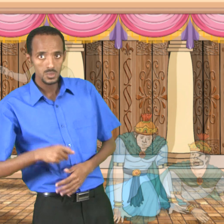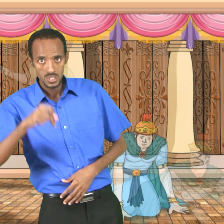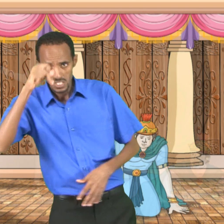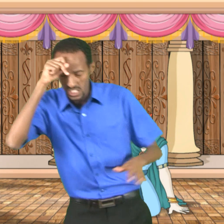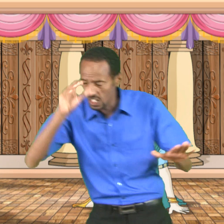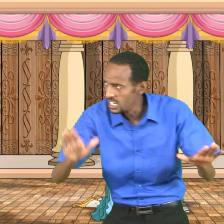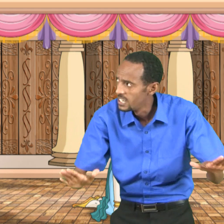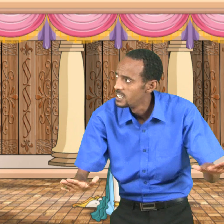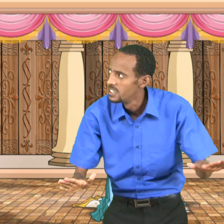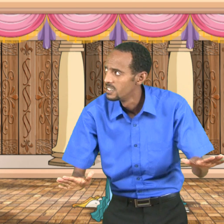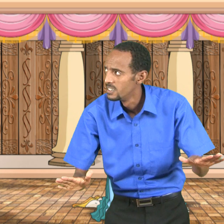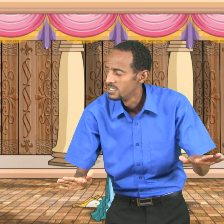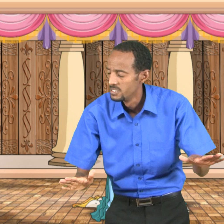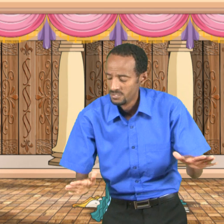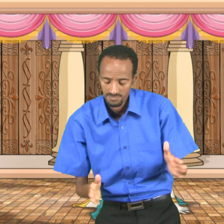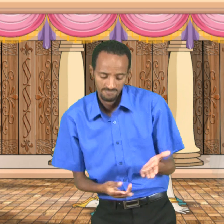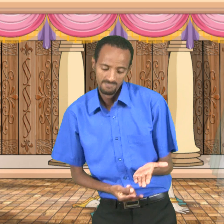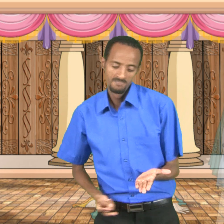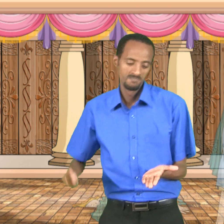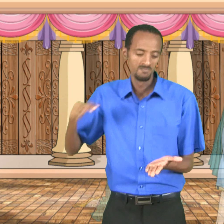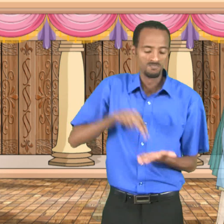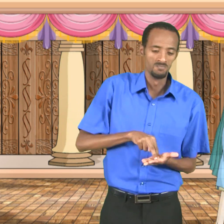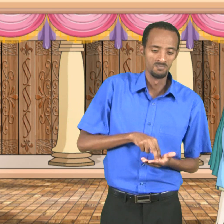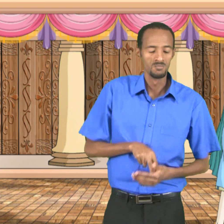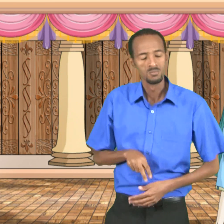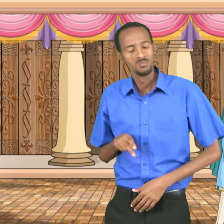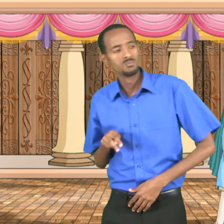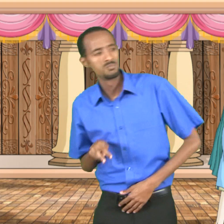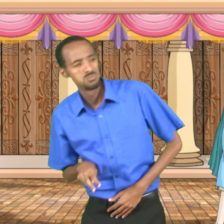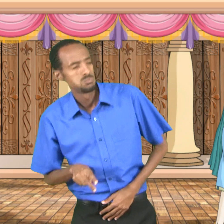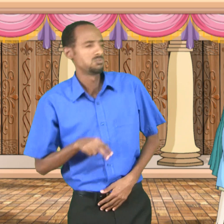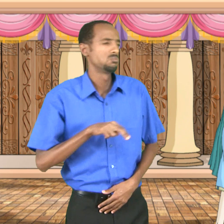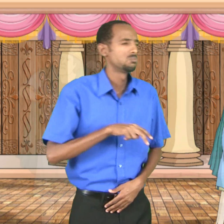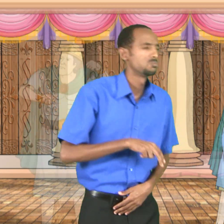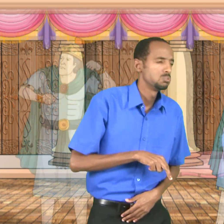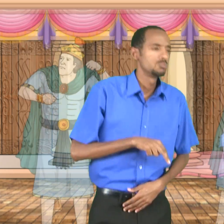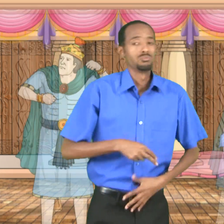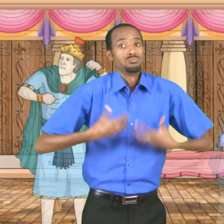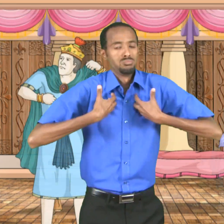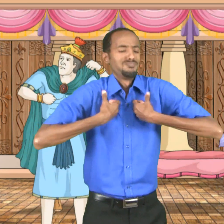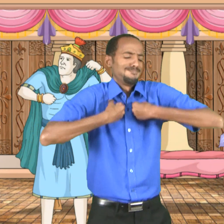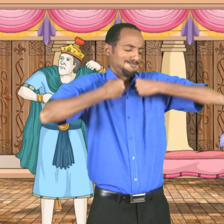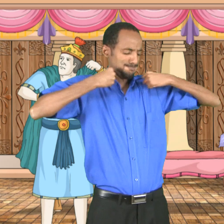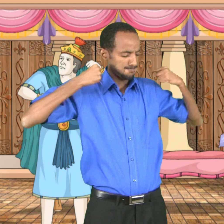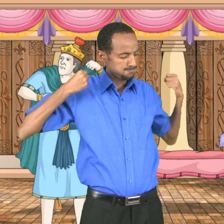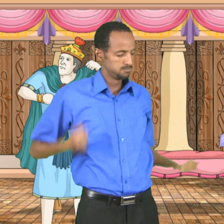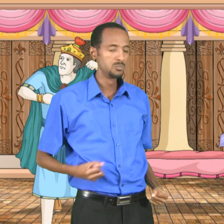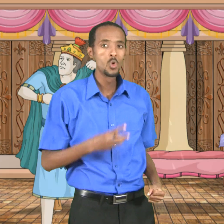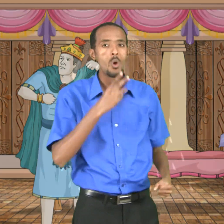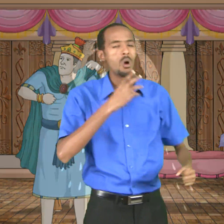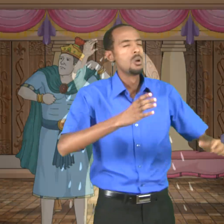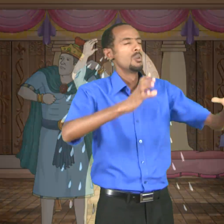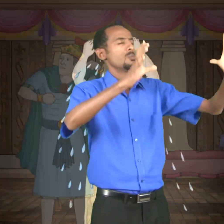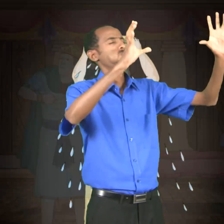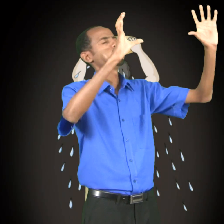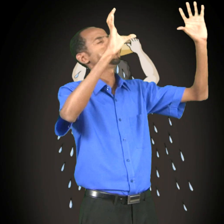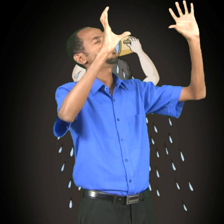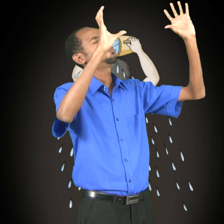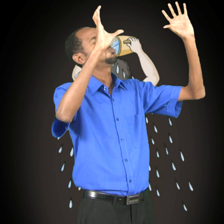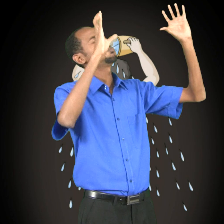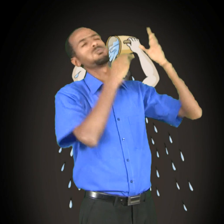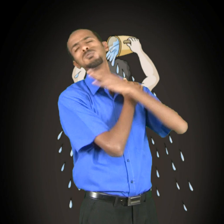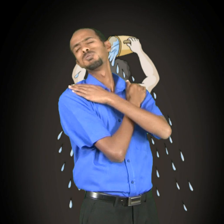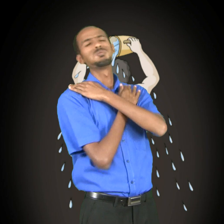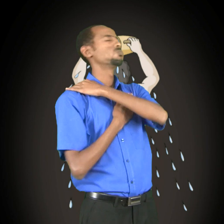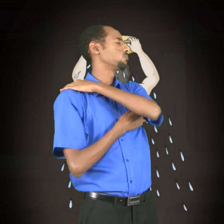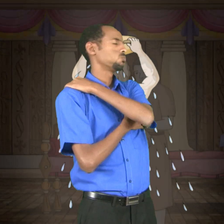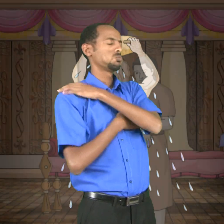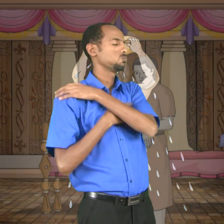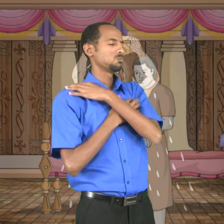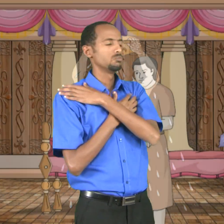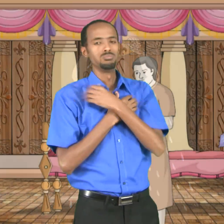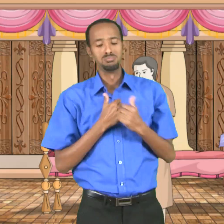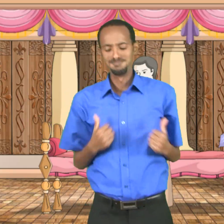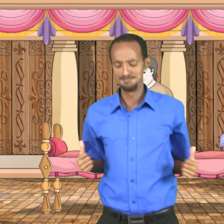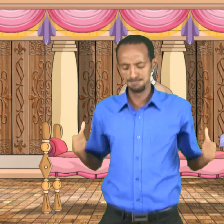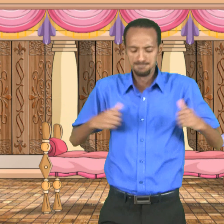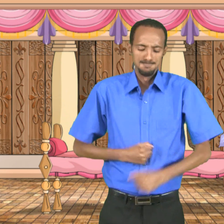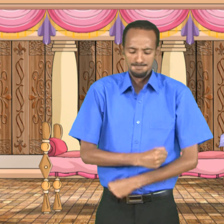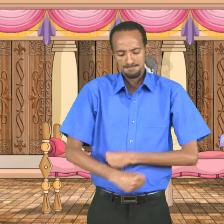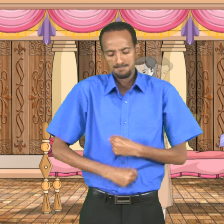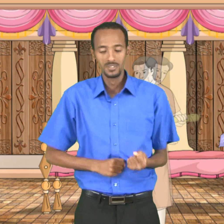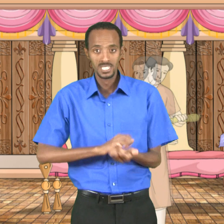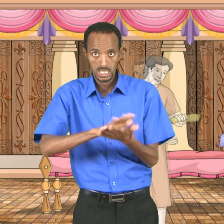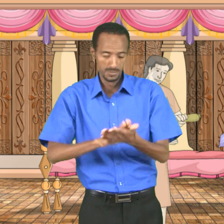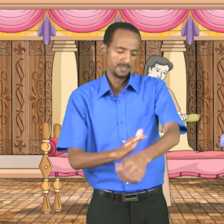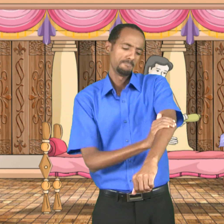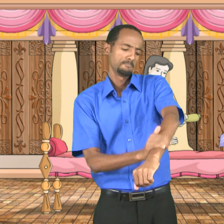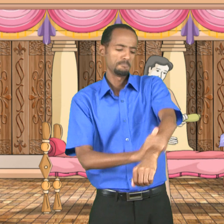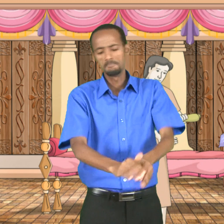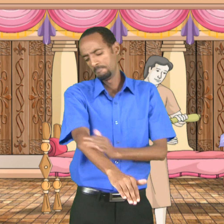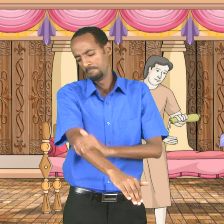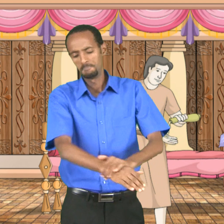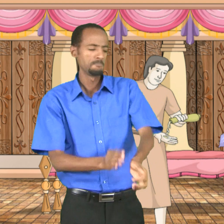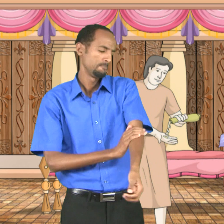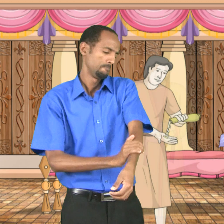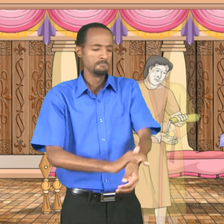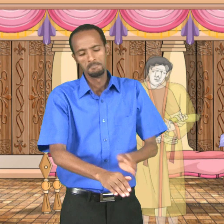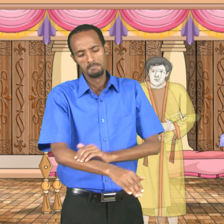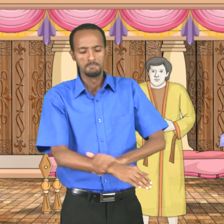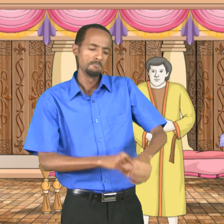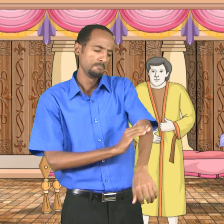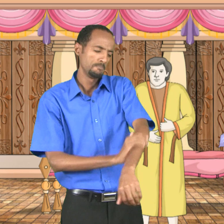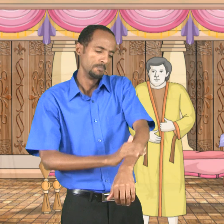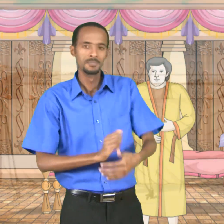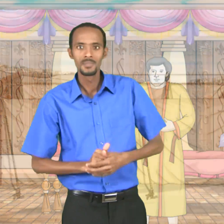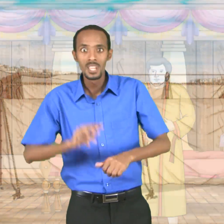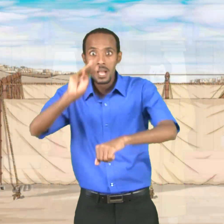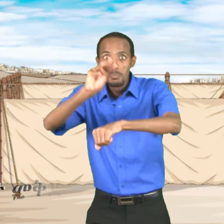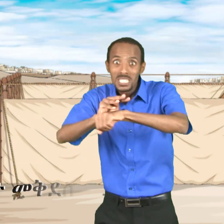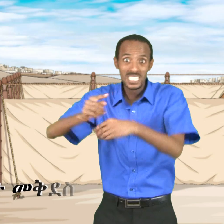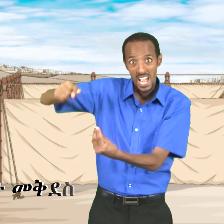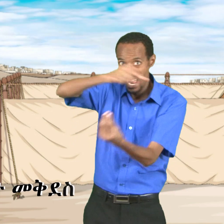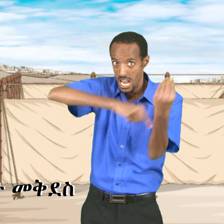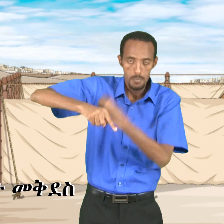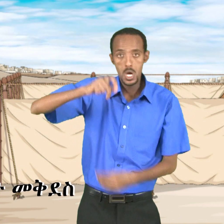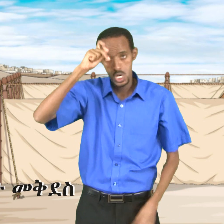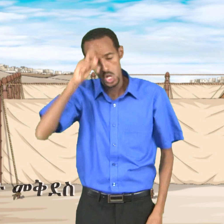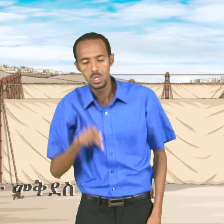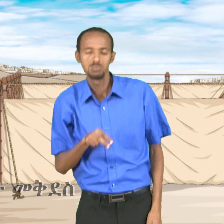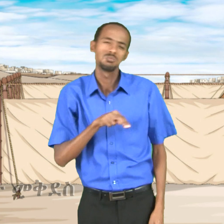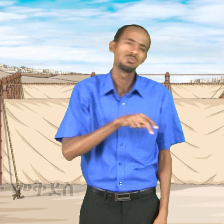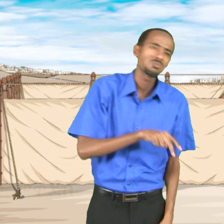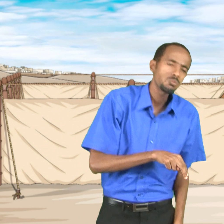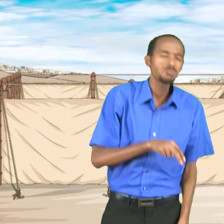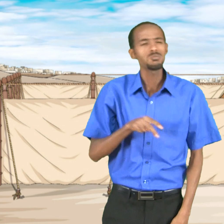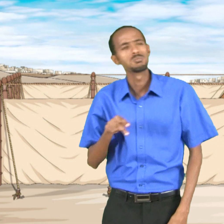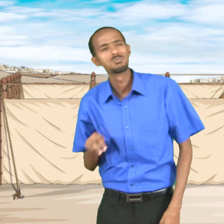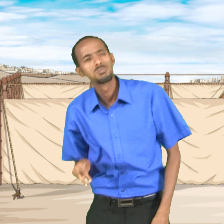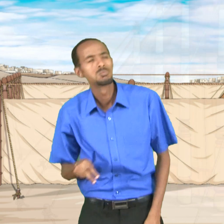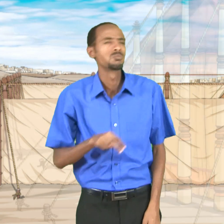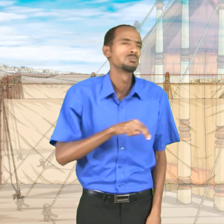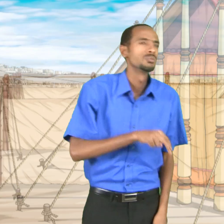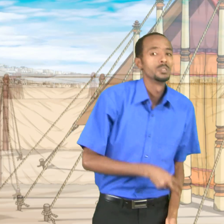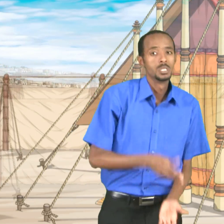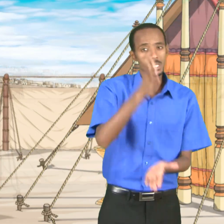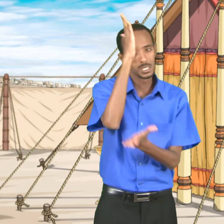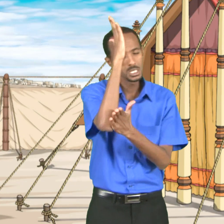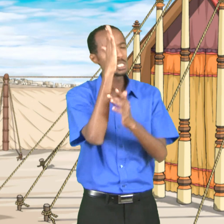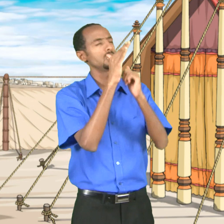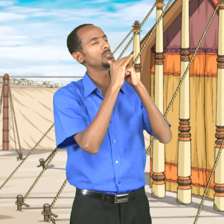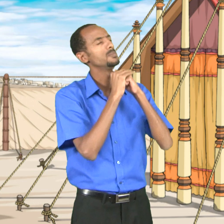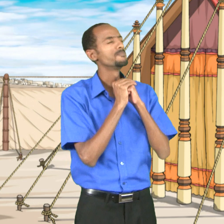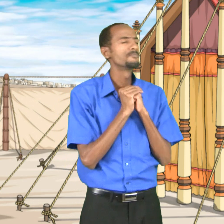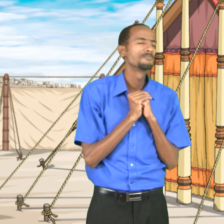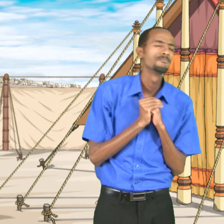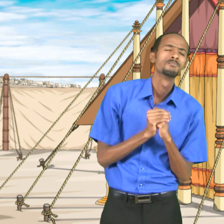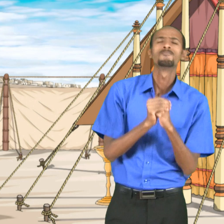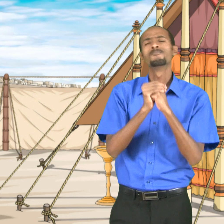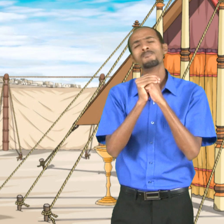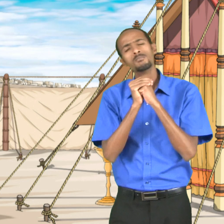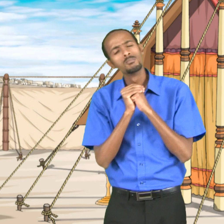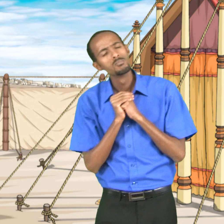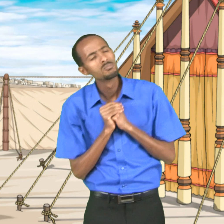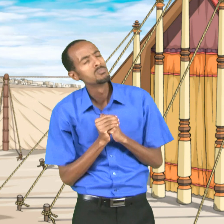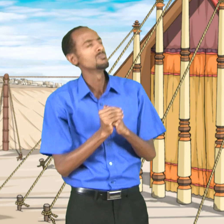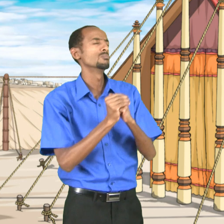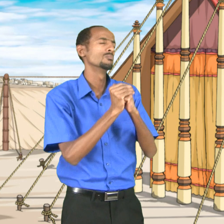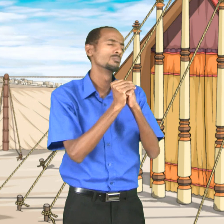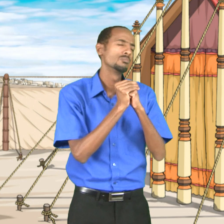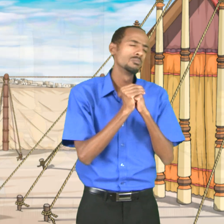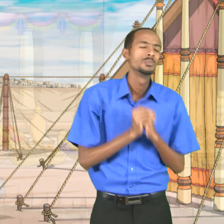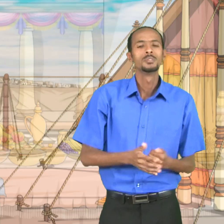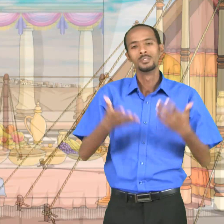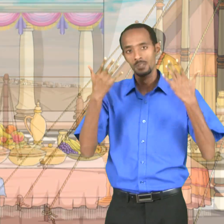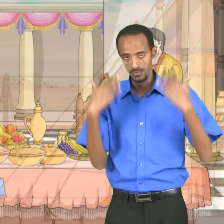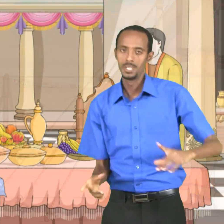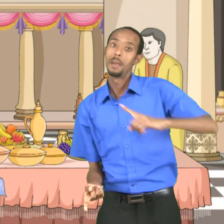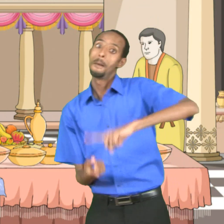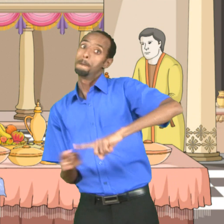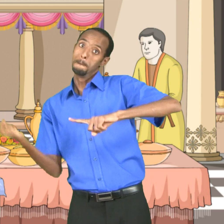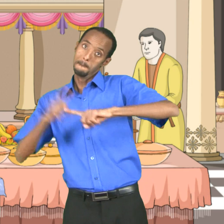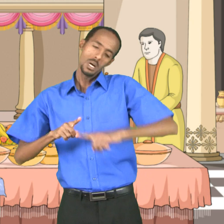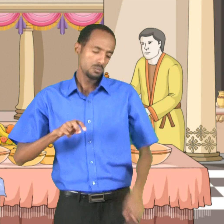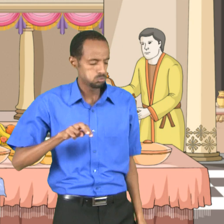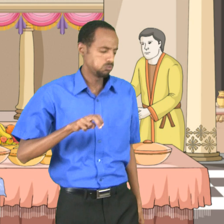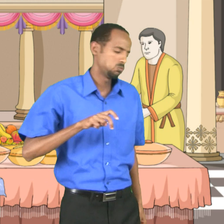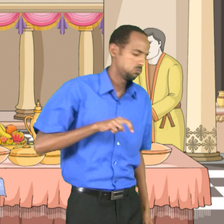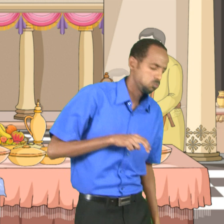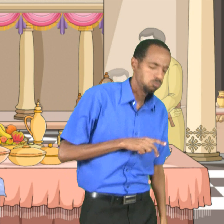Then David got up from the ground, washed and anointed himself, changed his clothes, and went into the house of the LORD and worshiped.